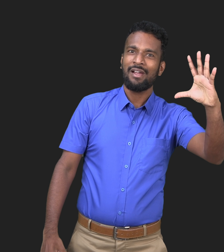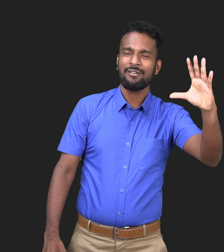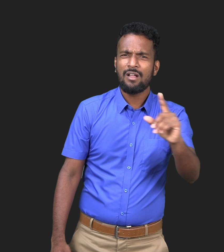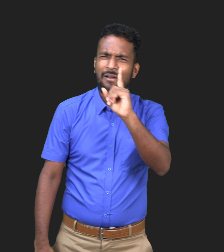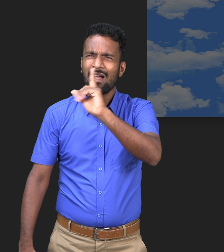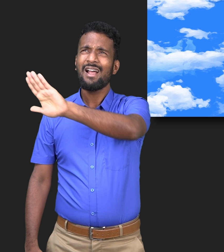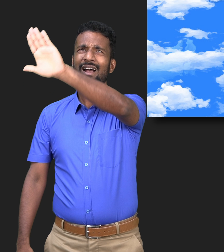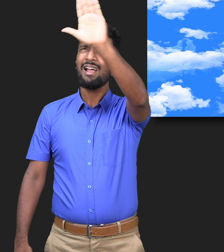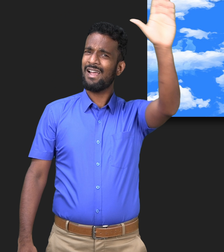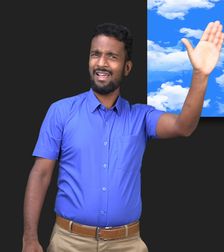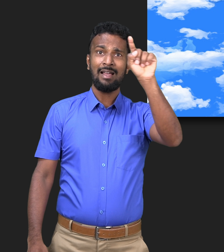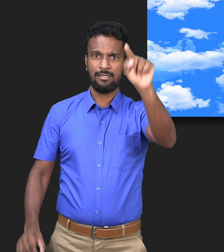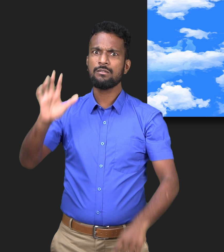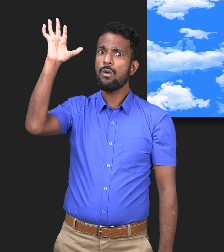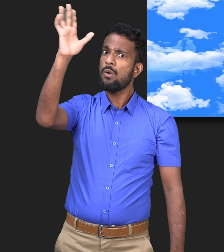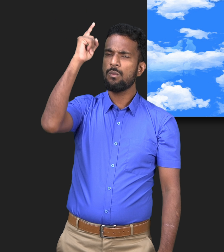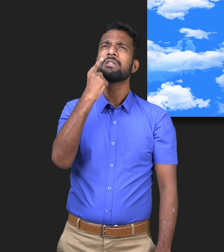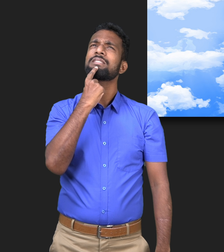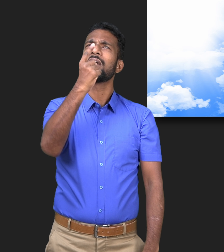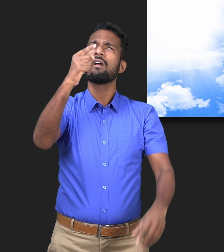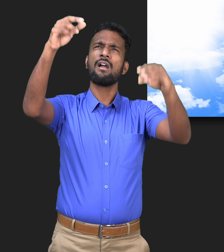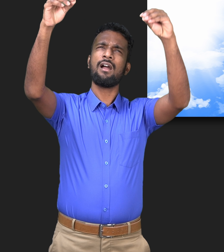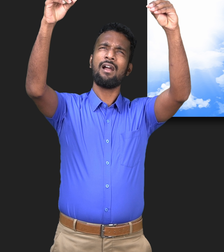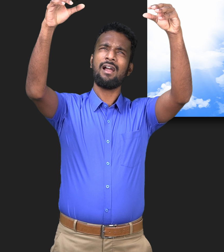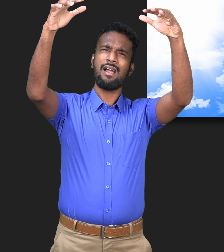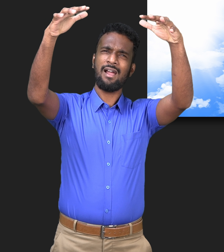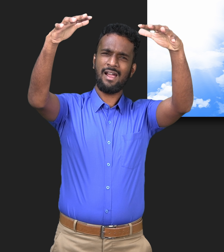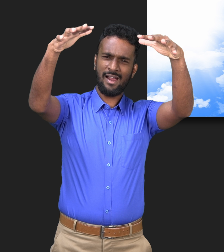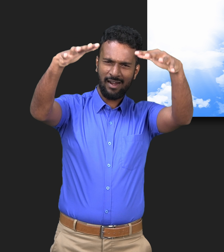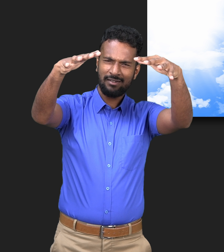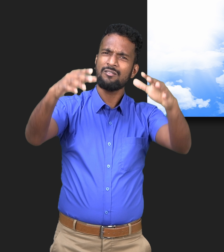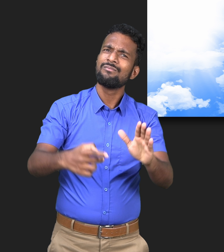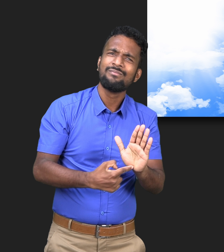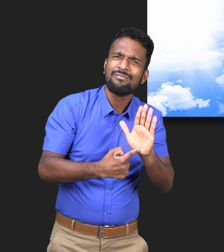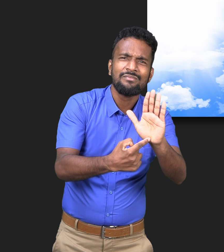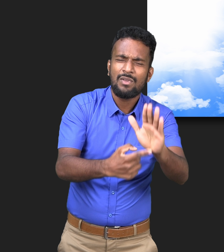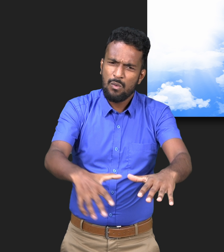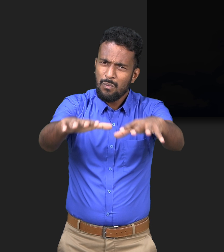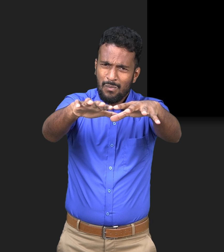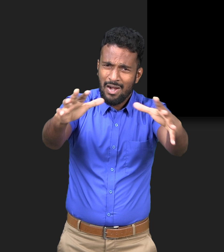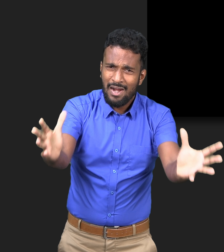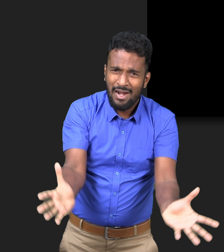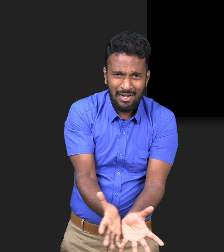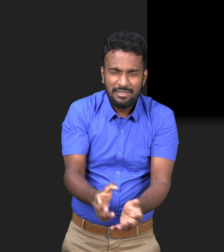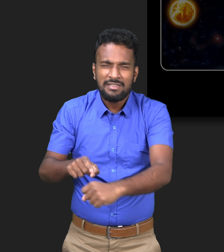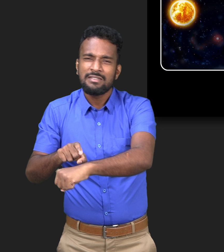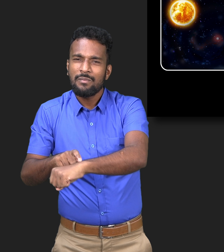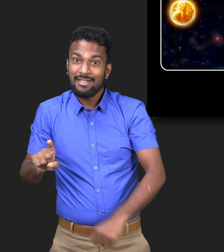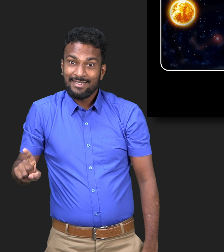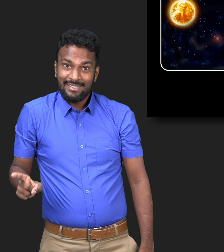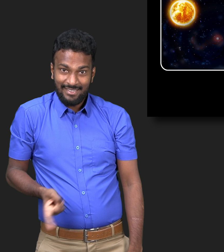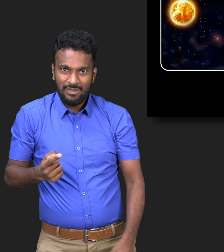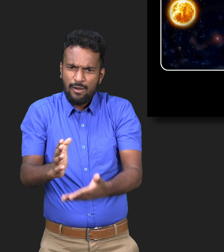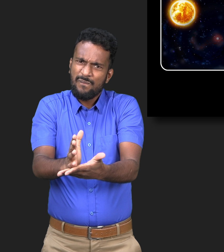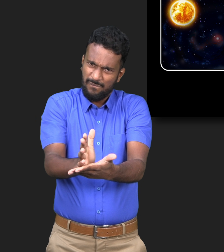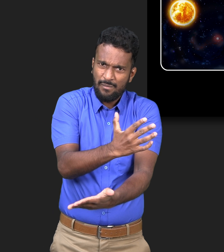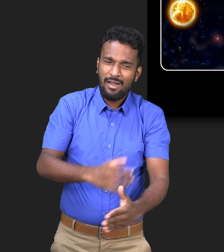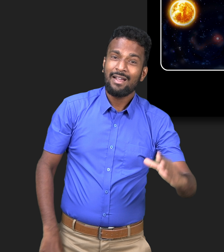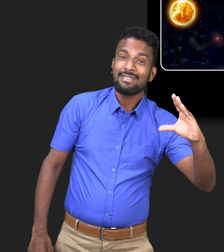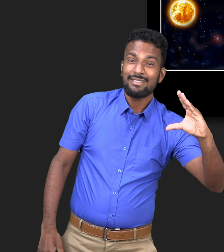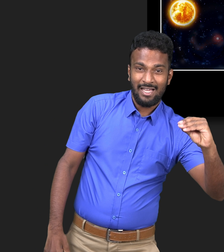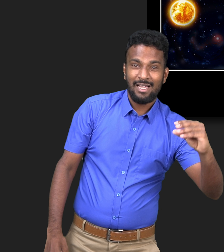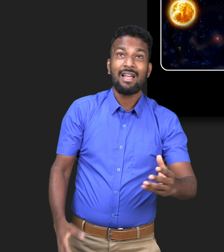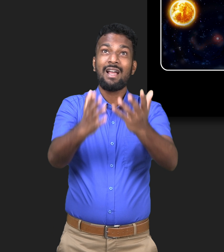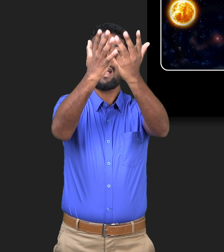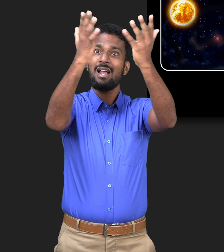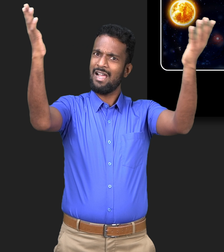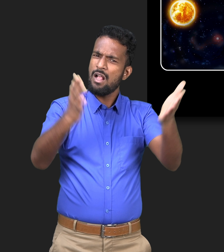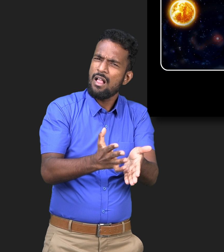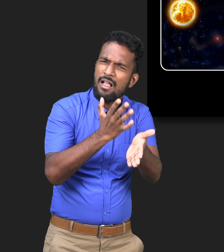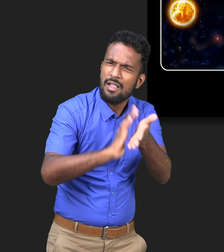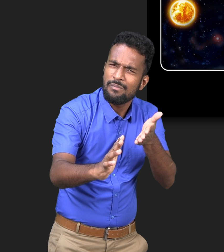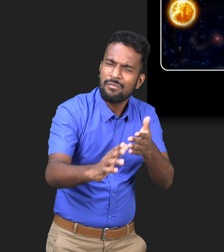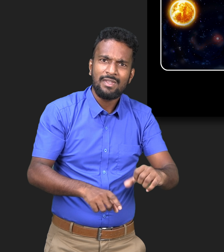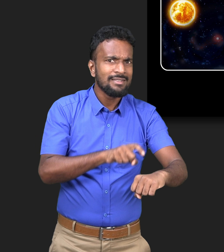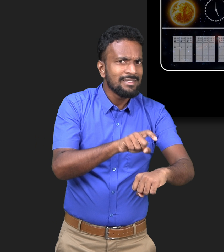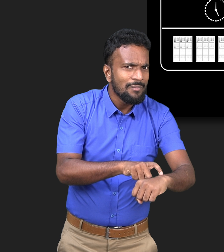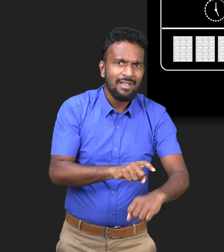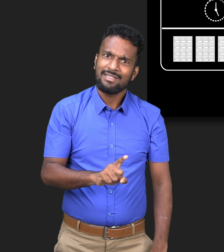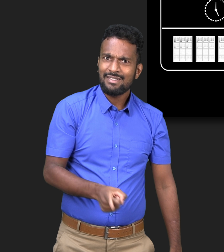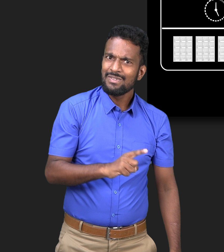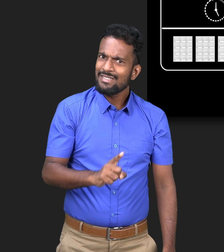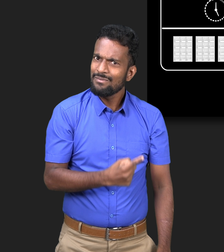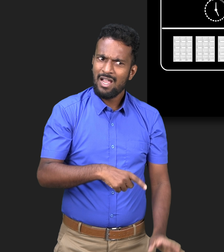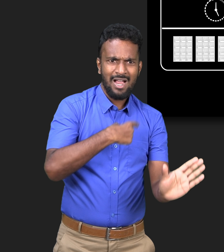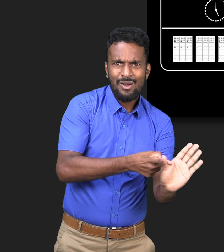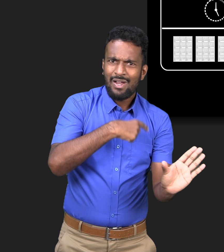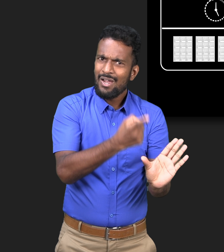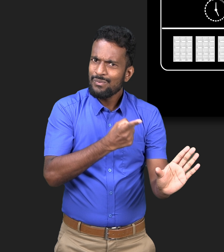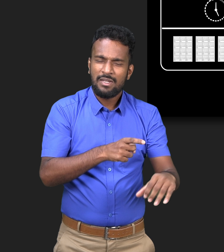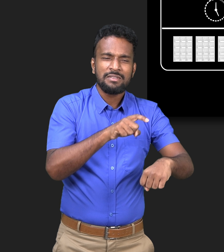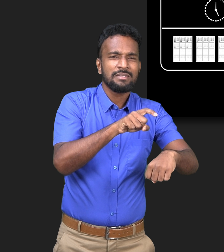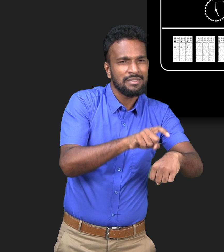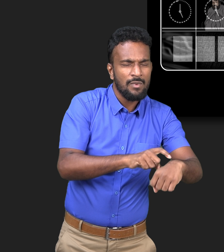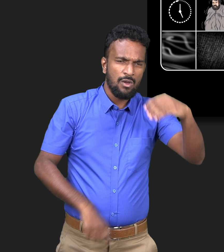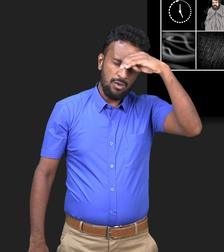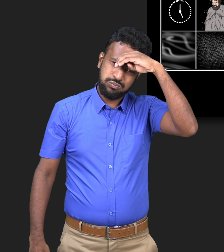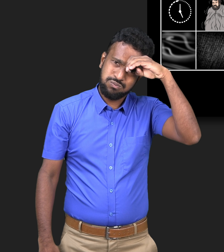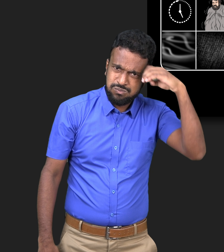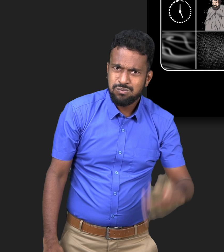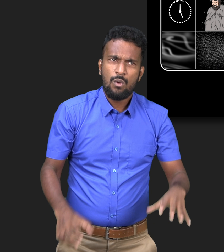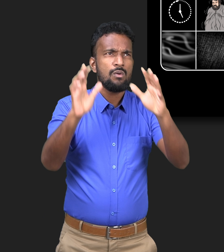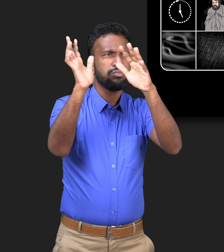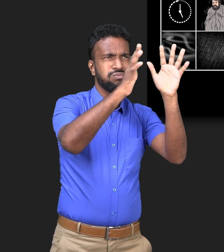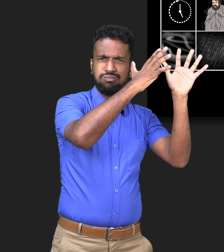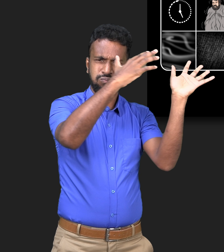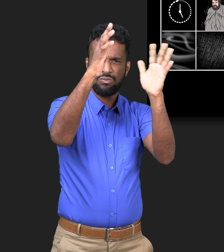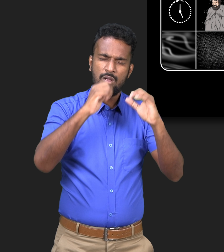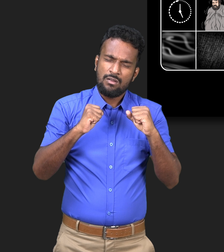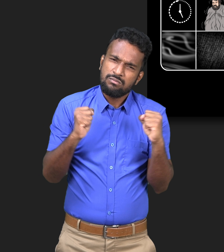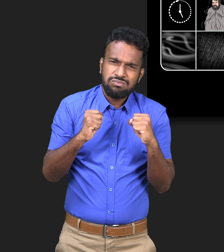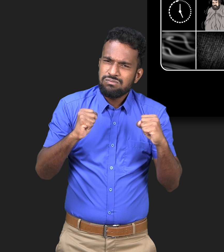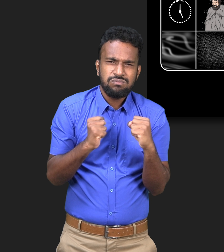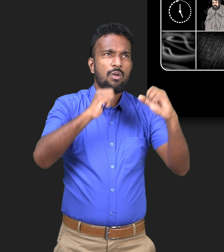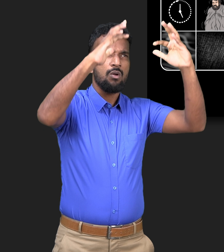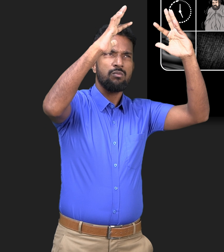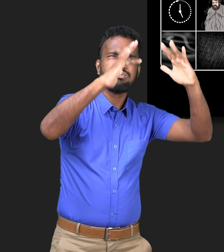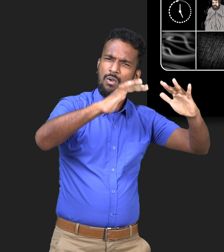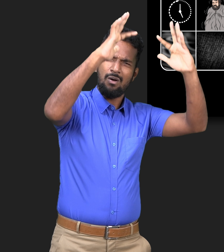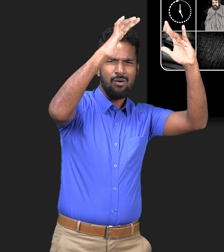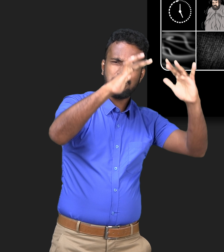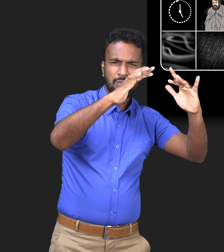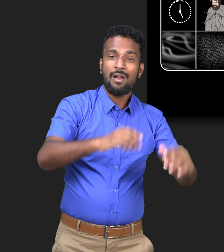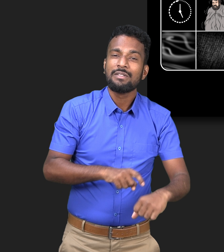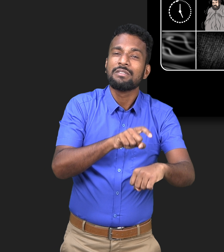And God said, “Let there be lights in the expanse of the sky to distinguish between the day and the night, and let them be signs to mark the seasons and days and years.